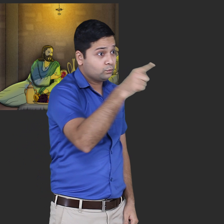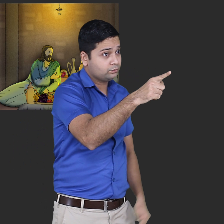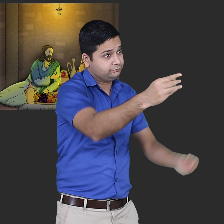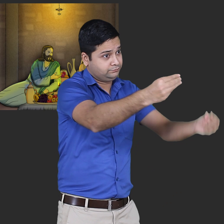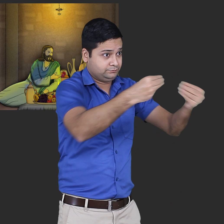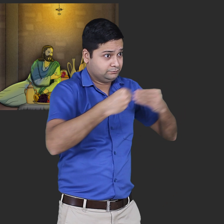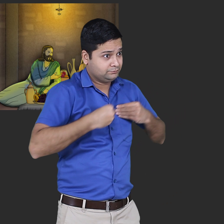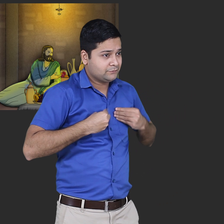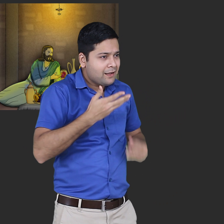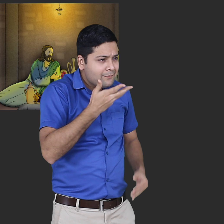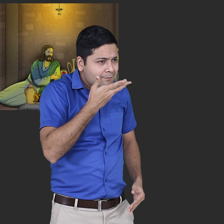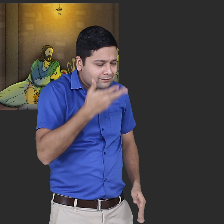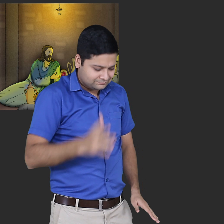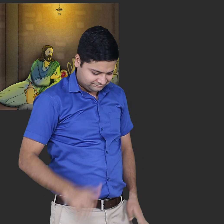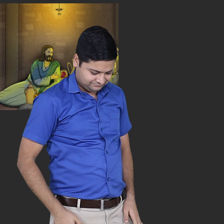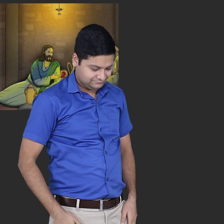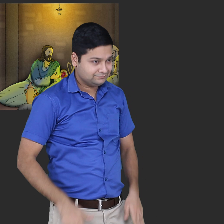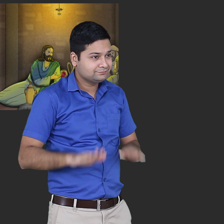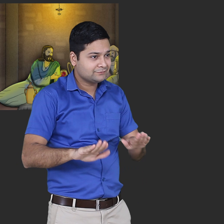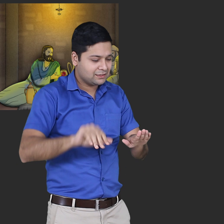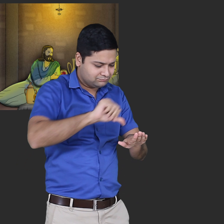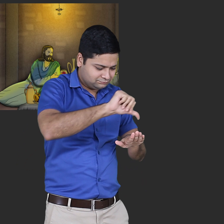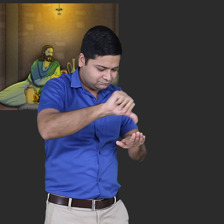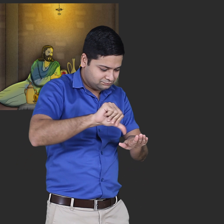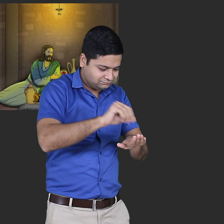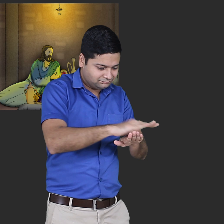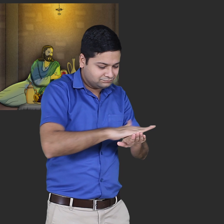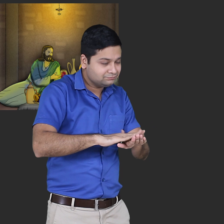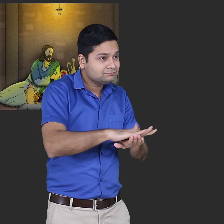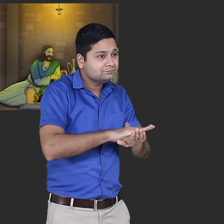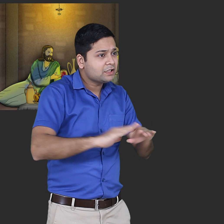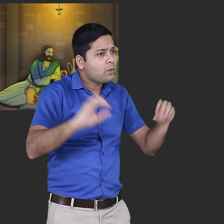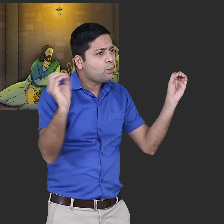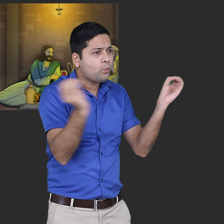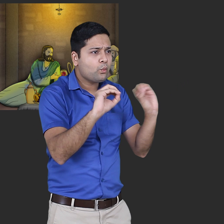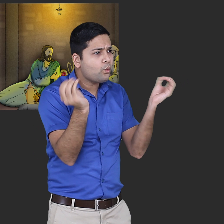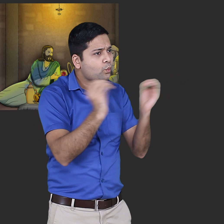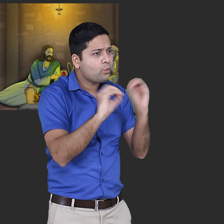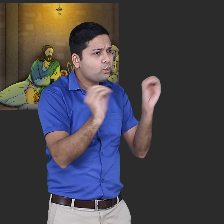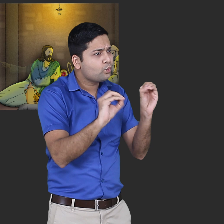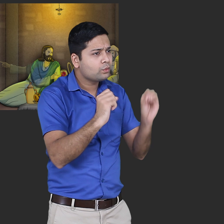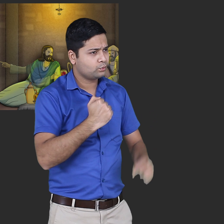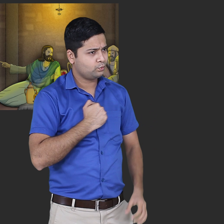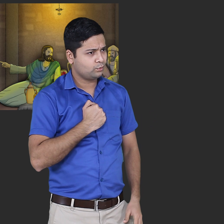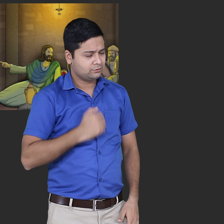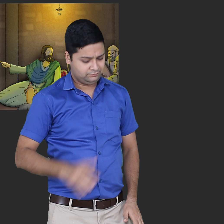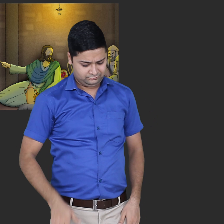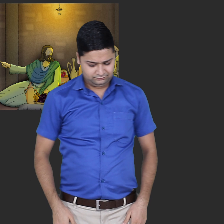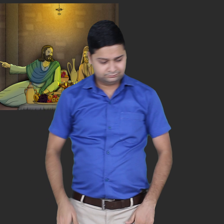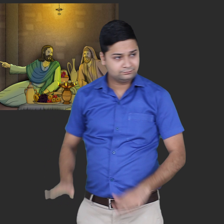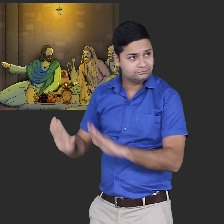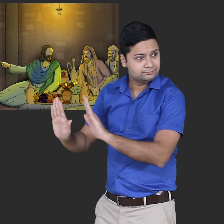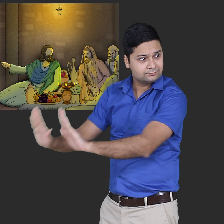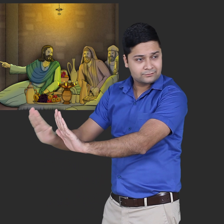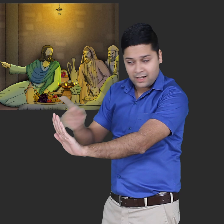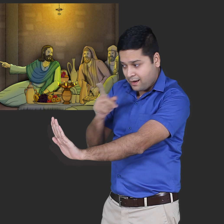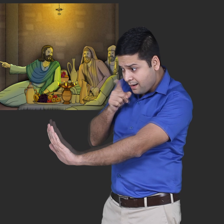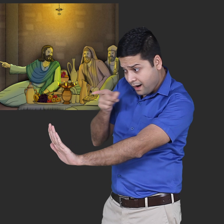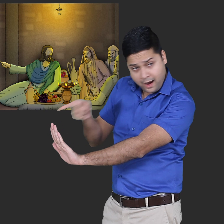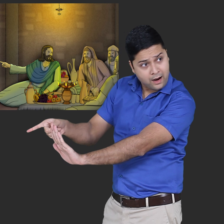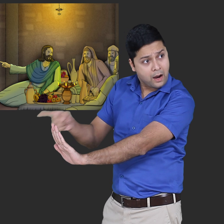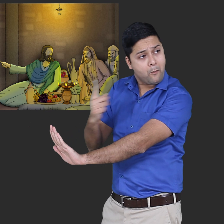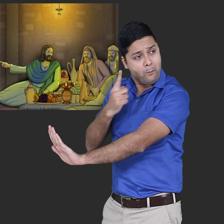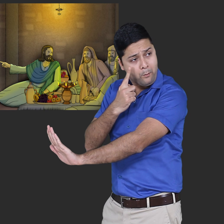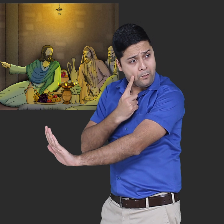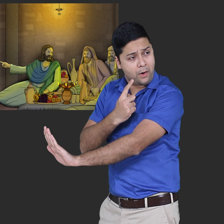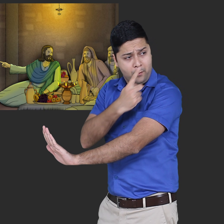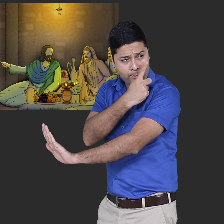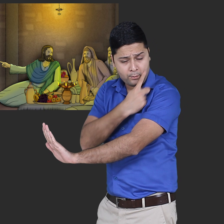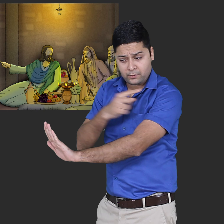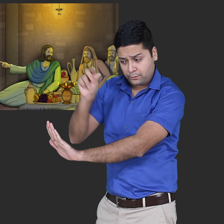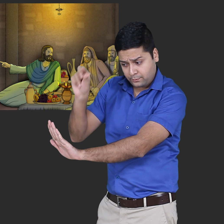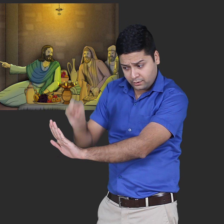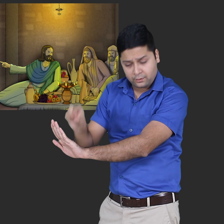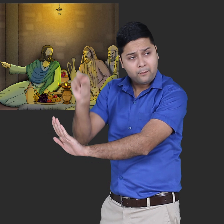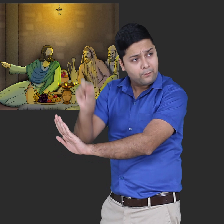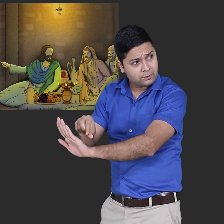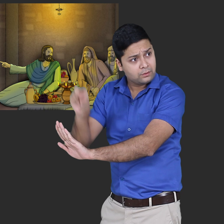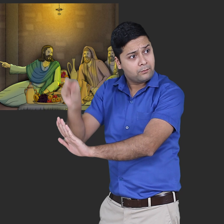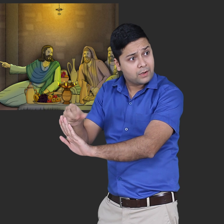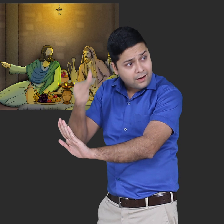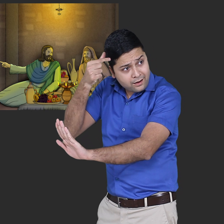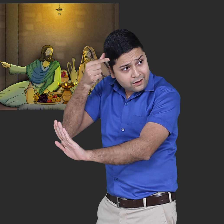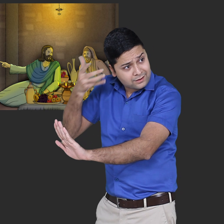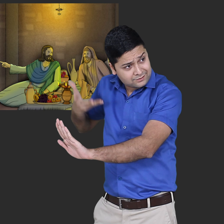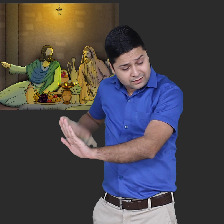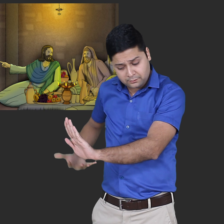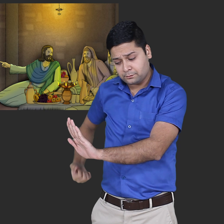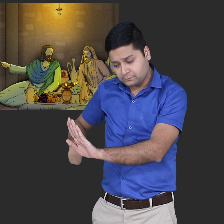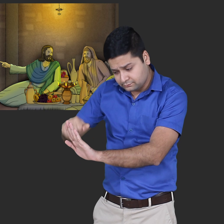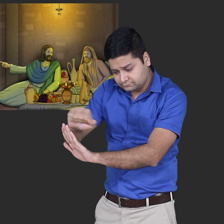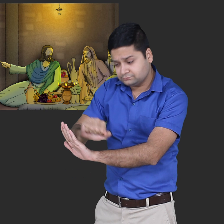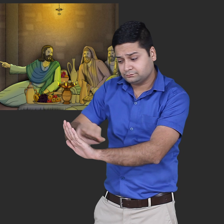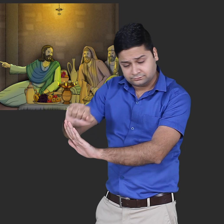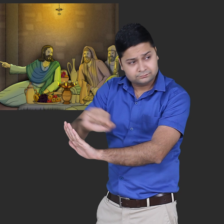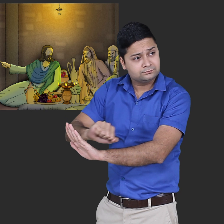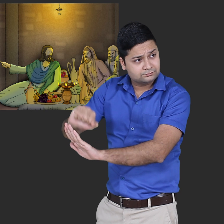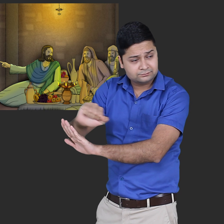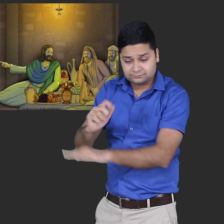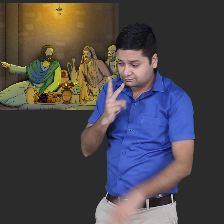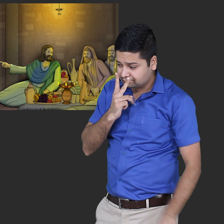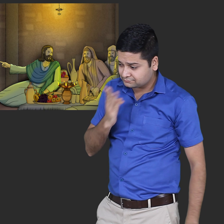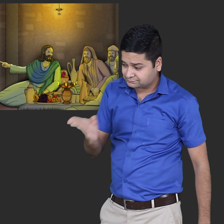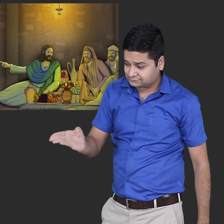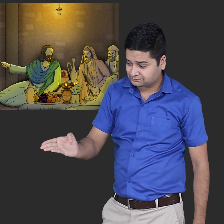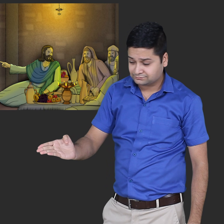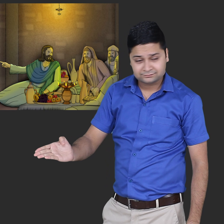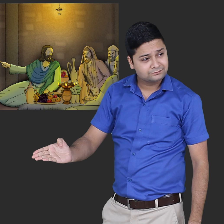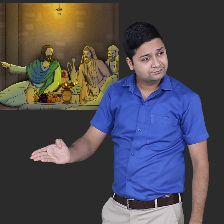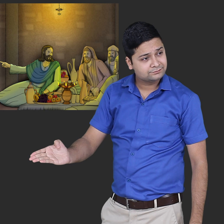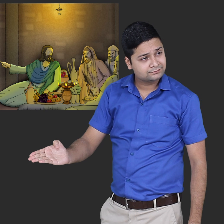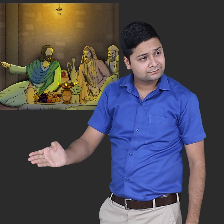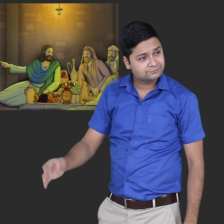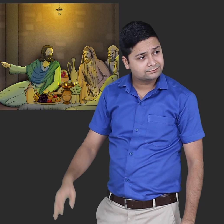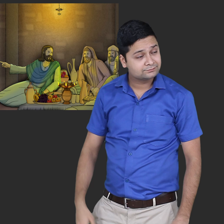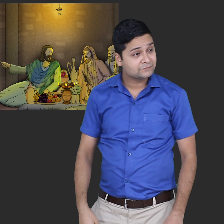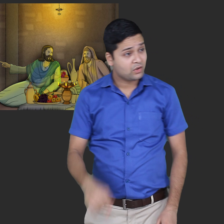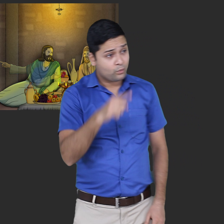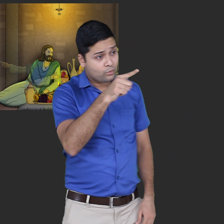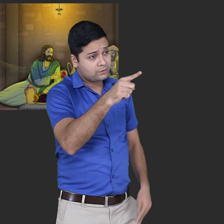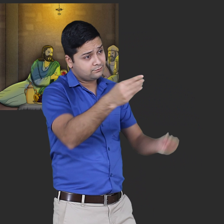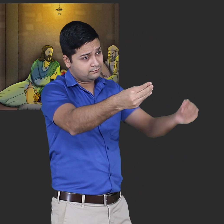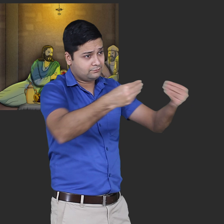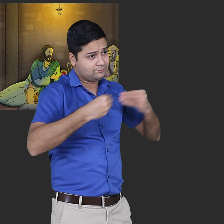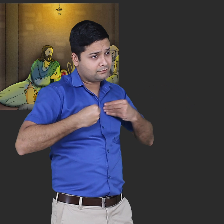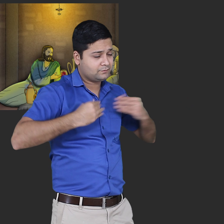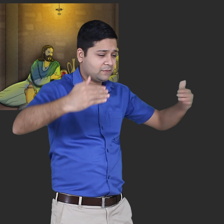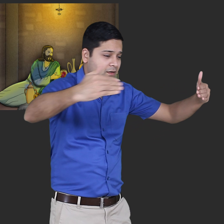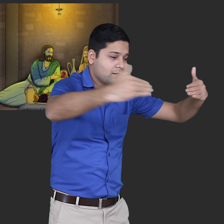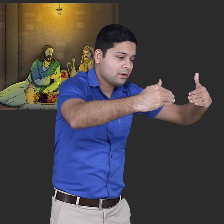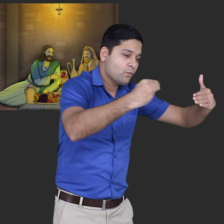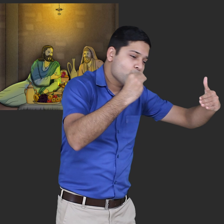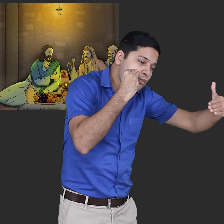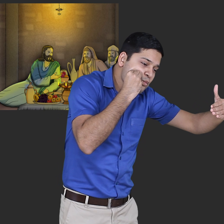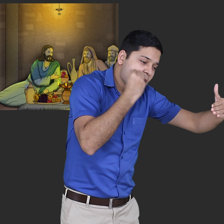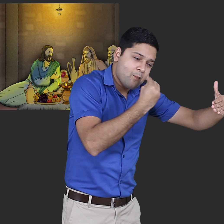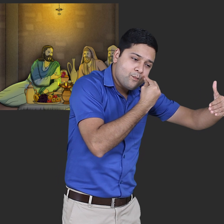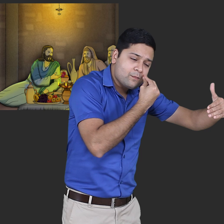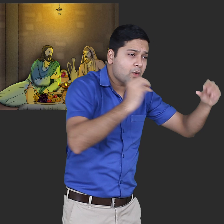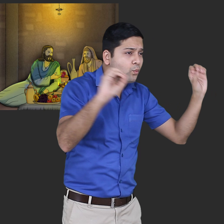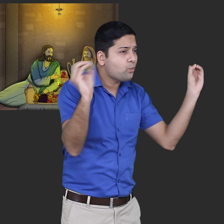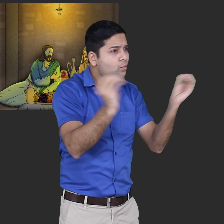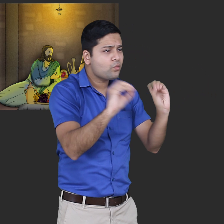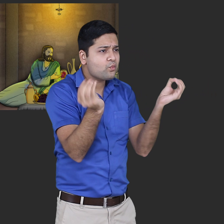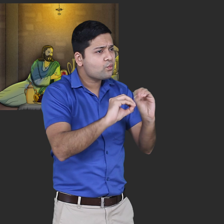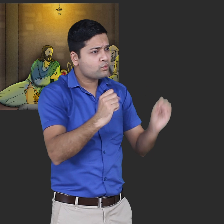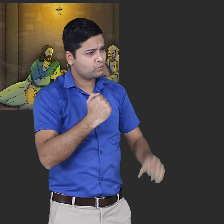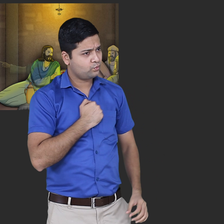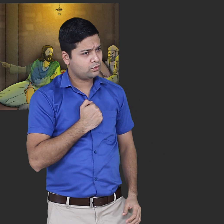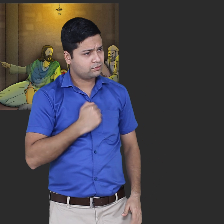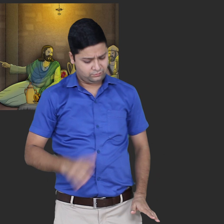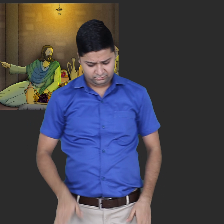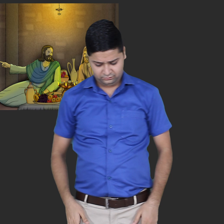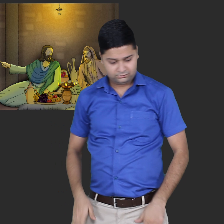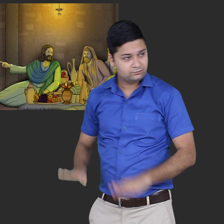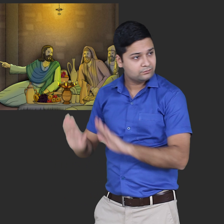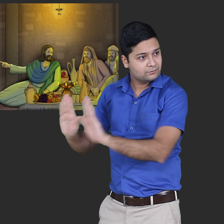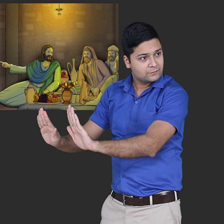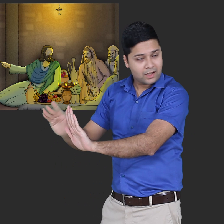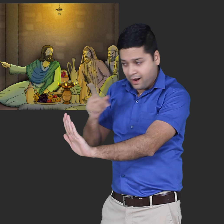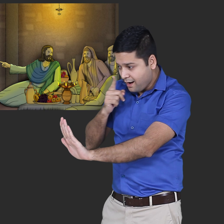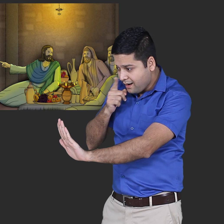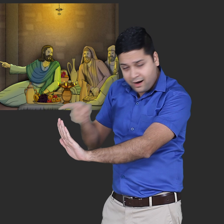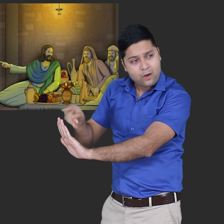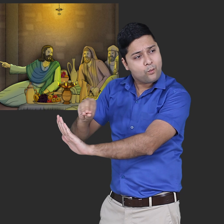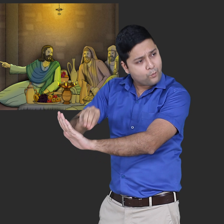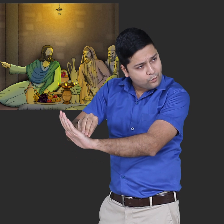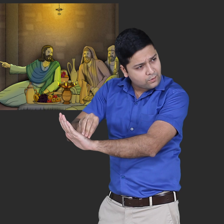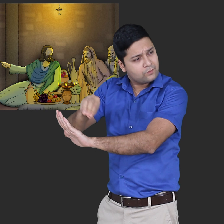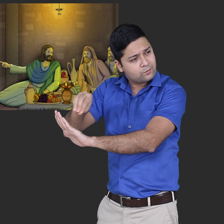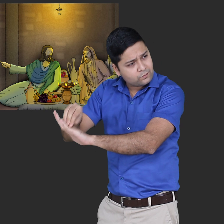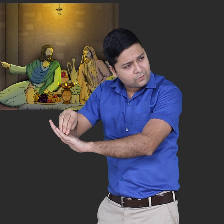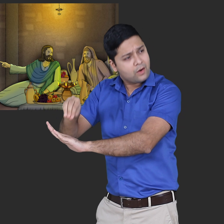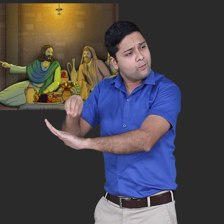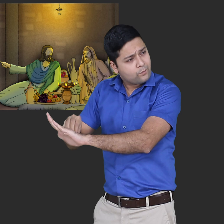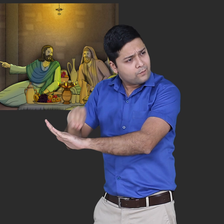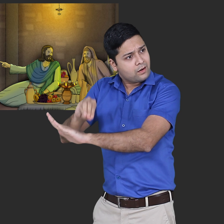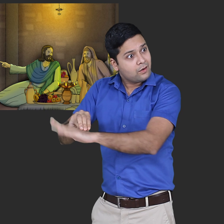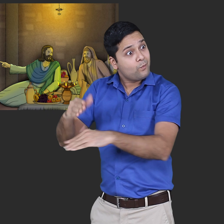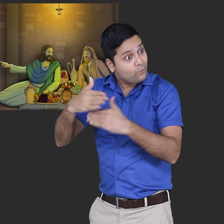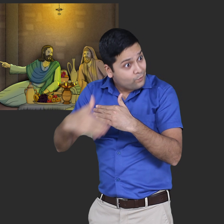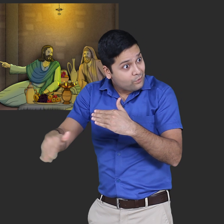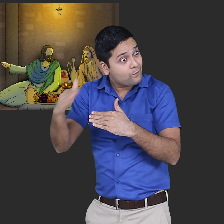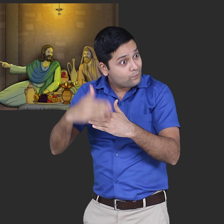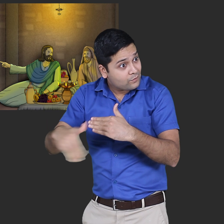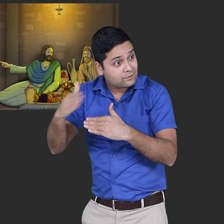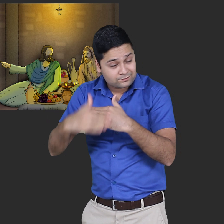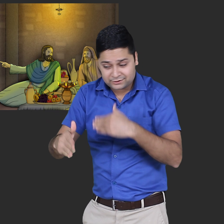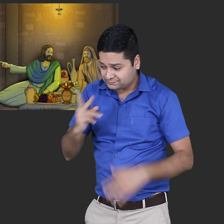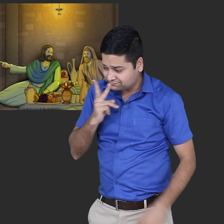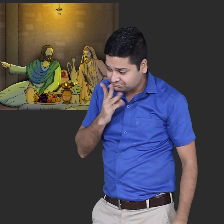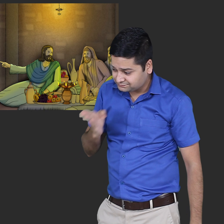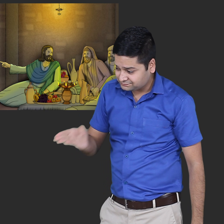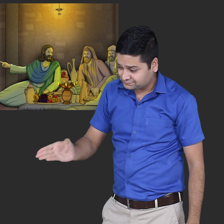When I entered your house, you did not give Me water for My feet, but she wet My feet with her tears and wiped them with her hair.